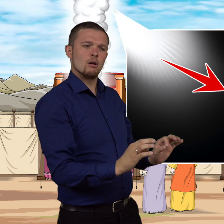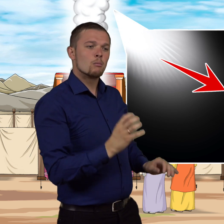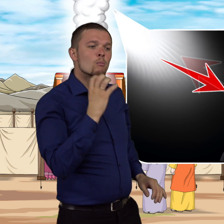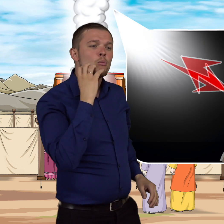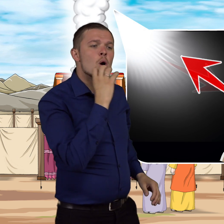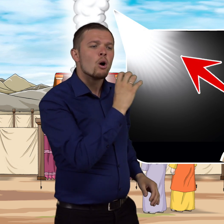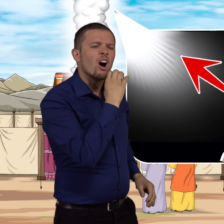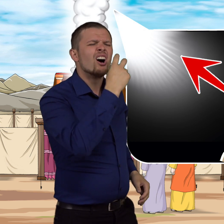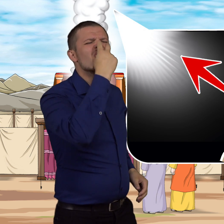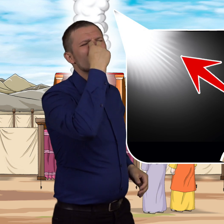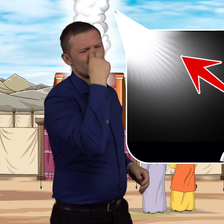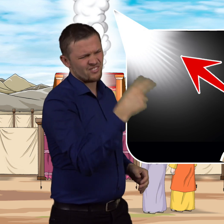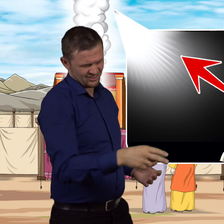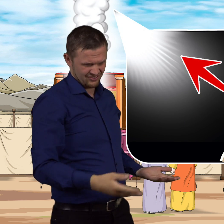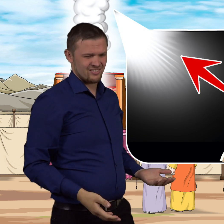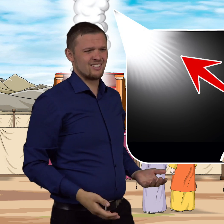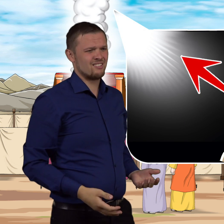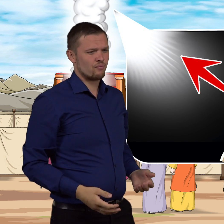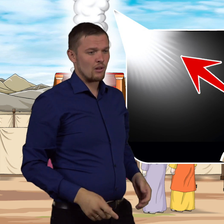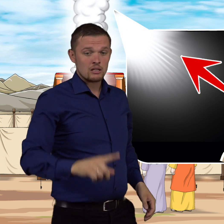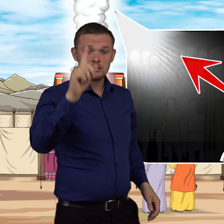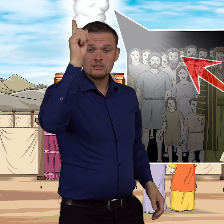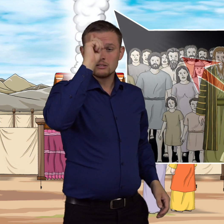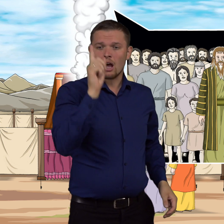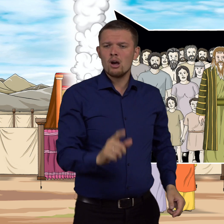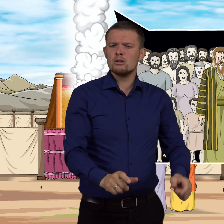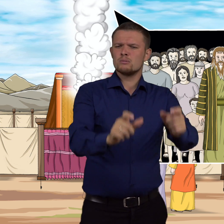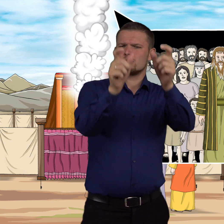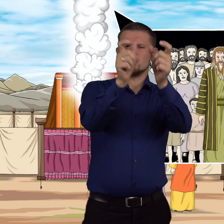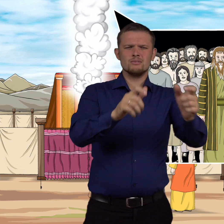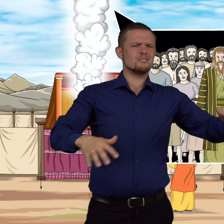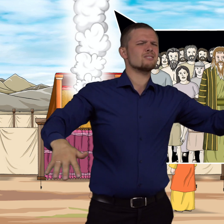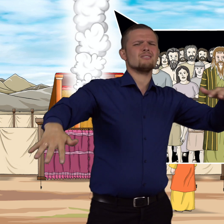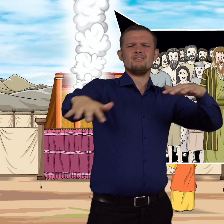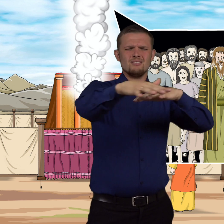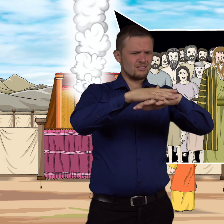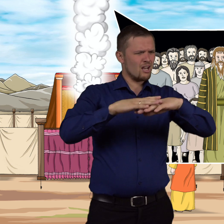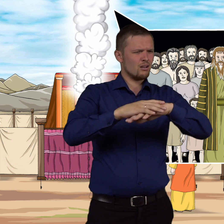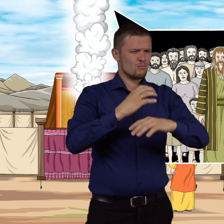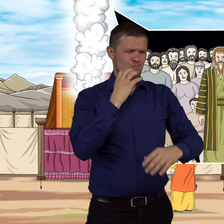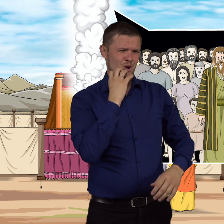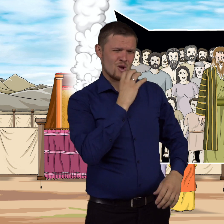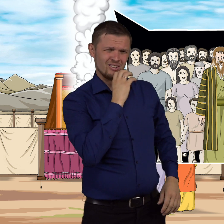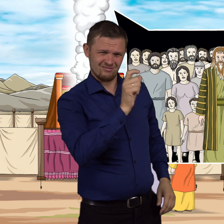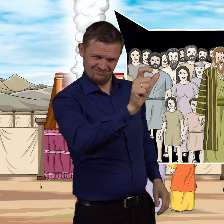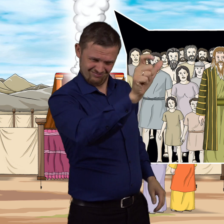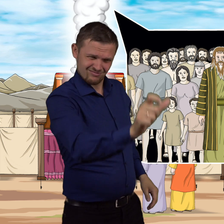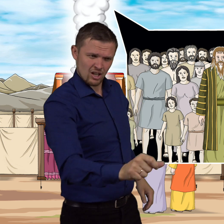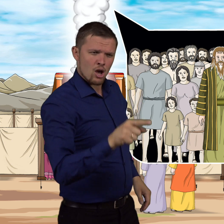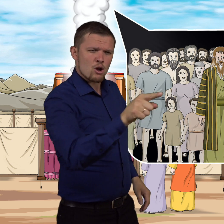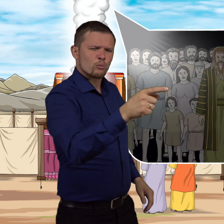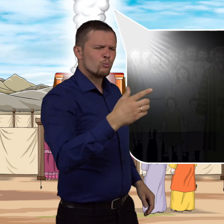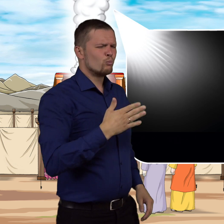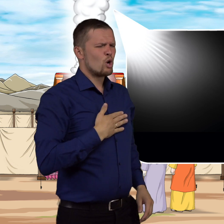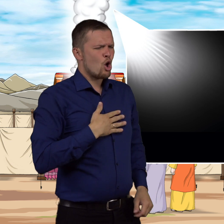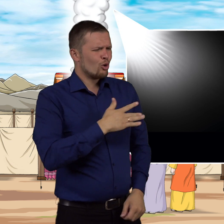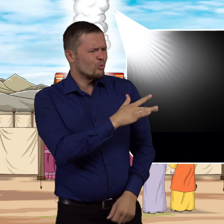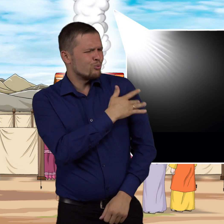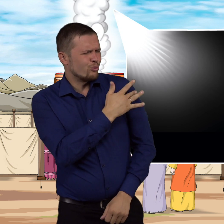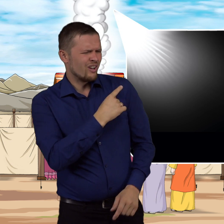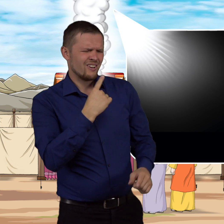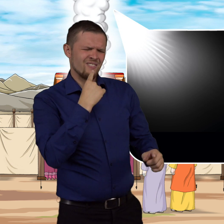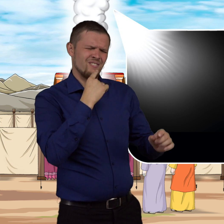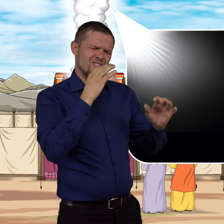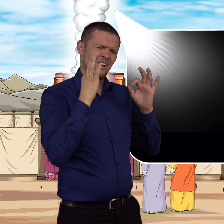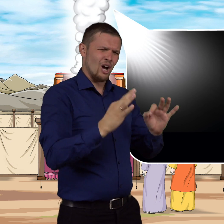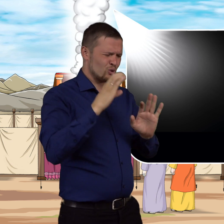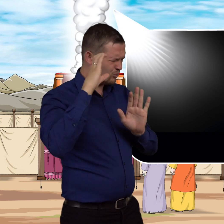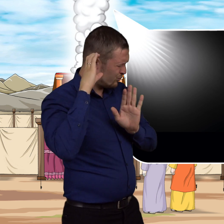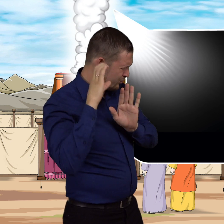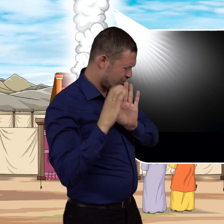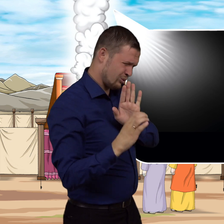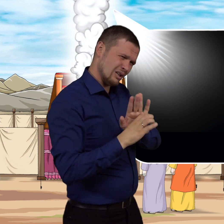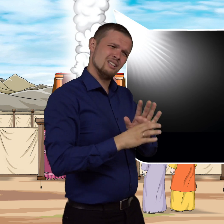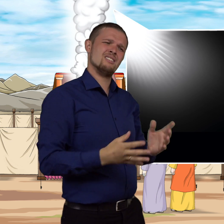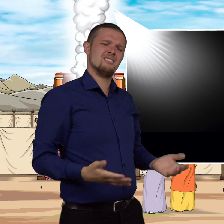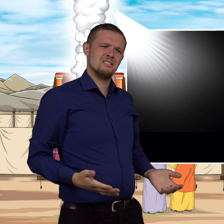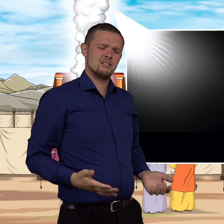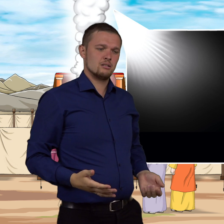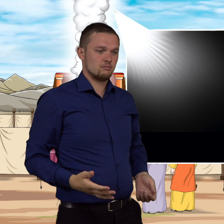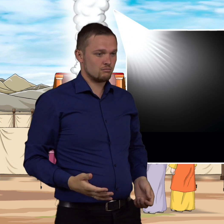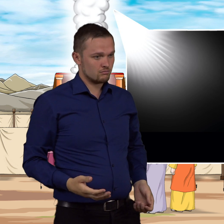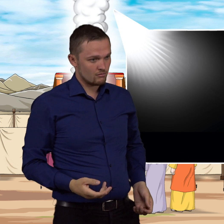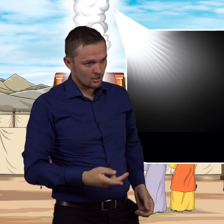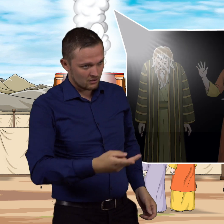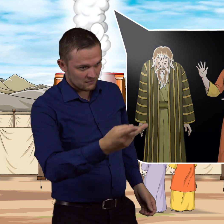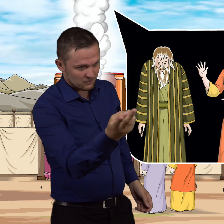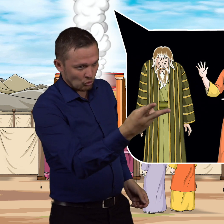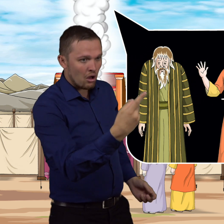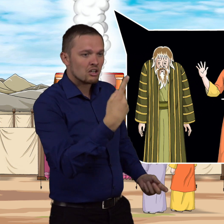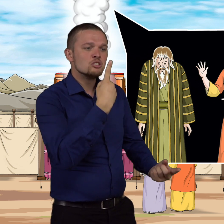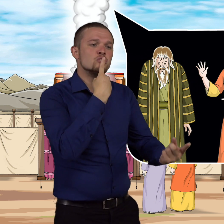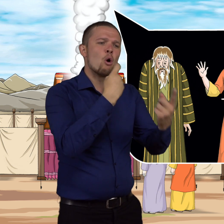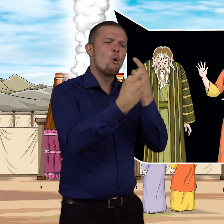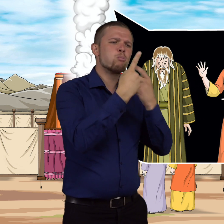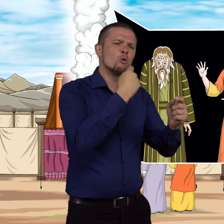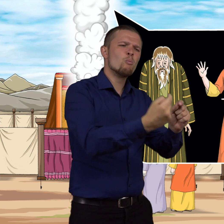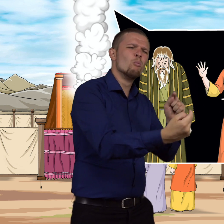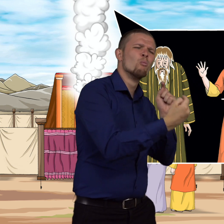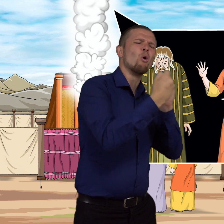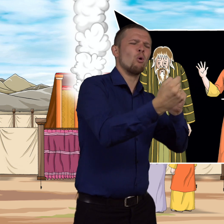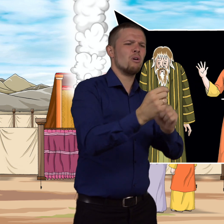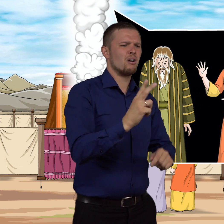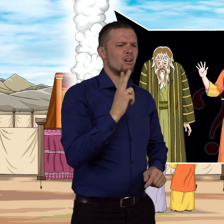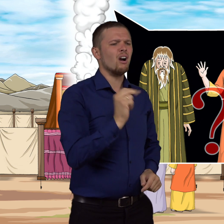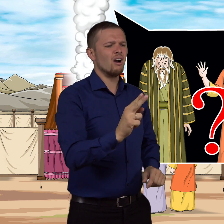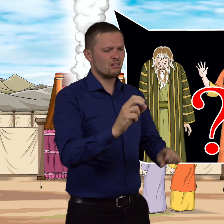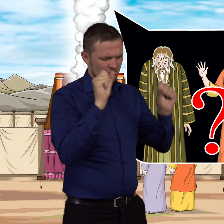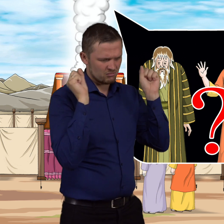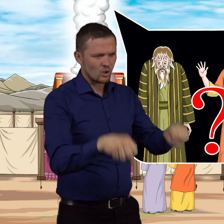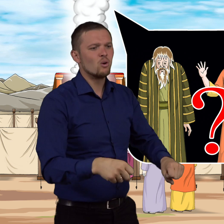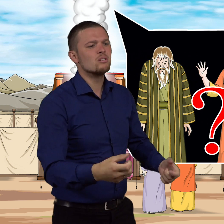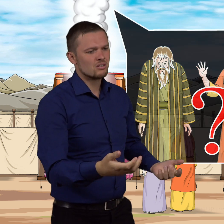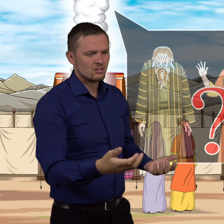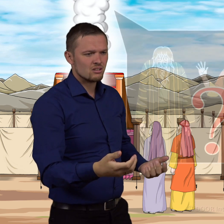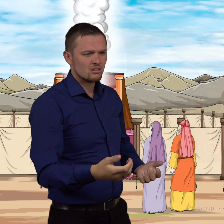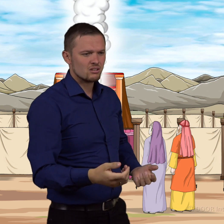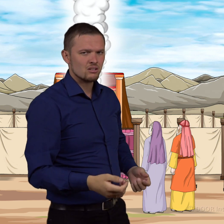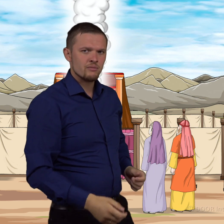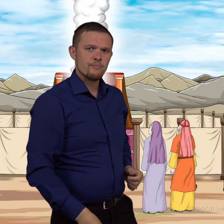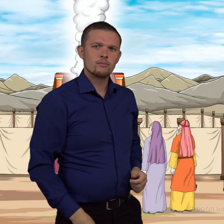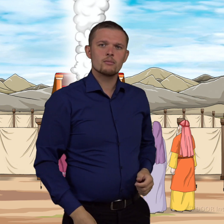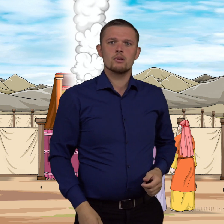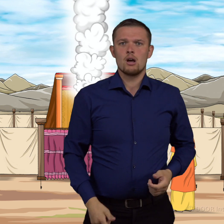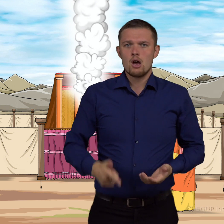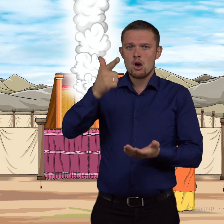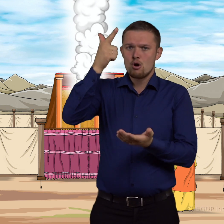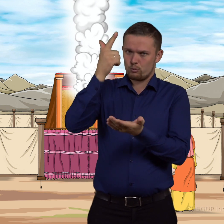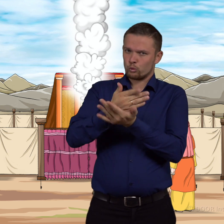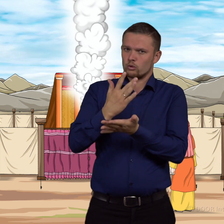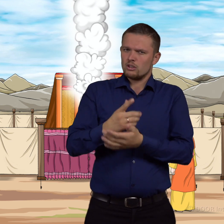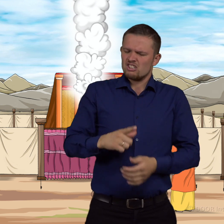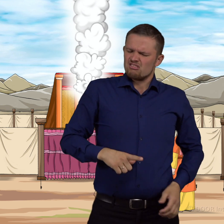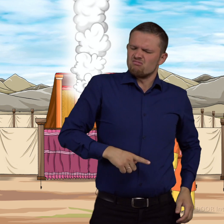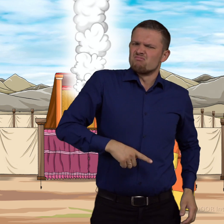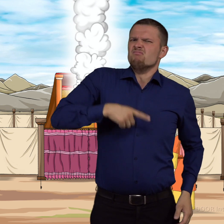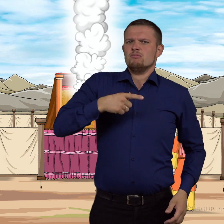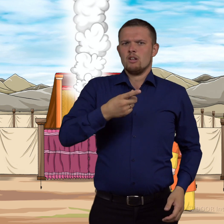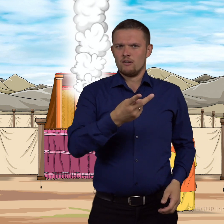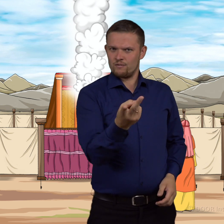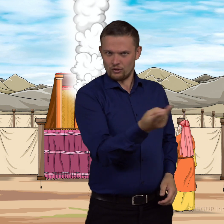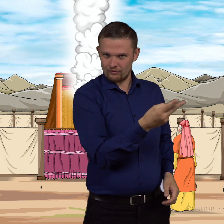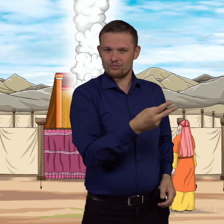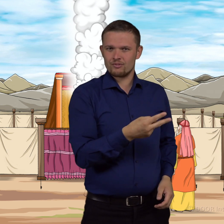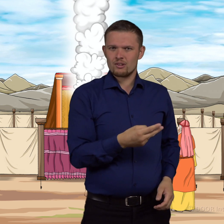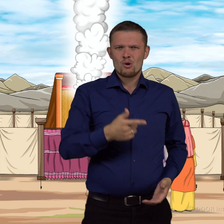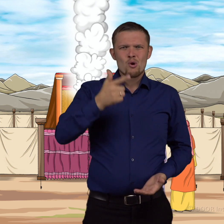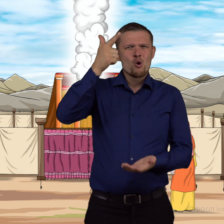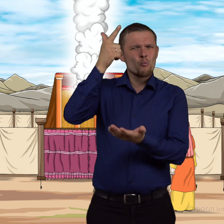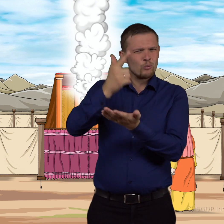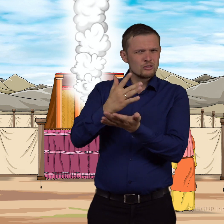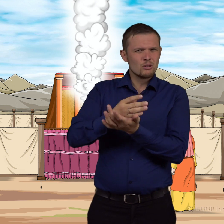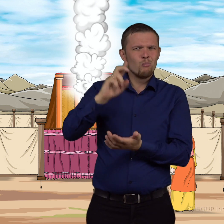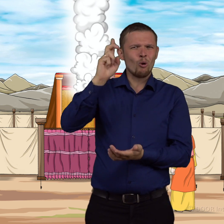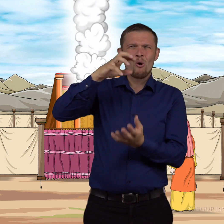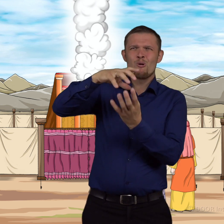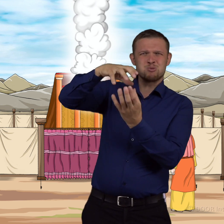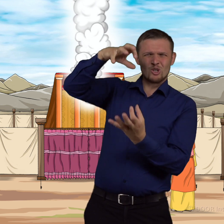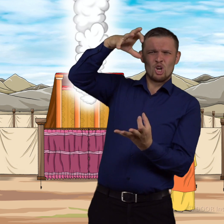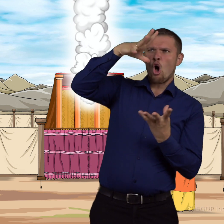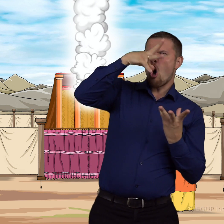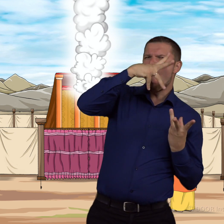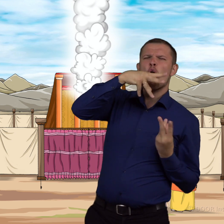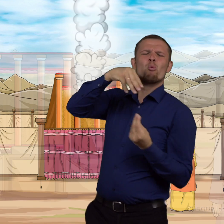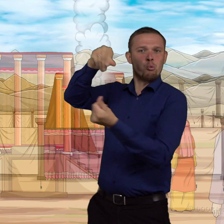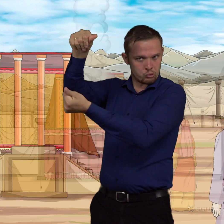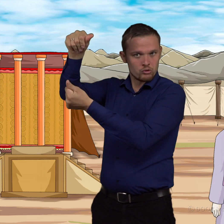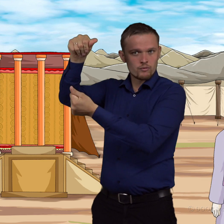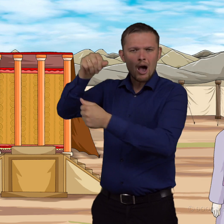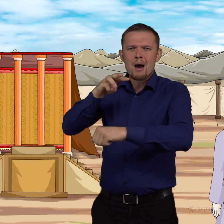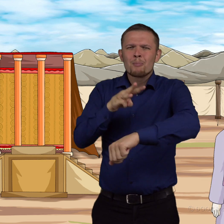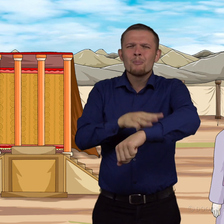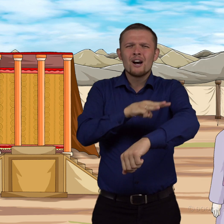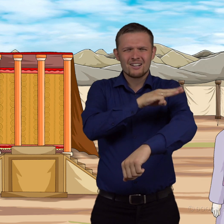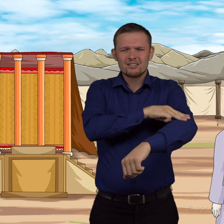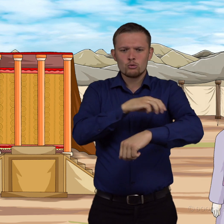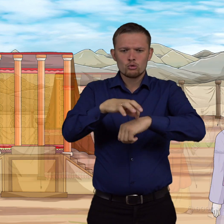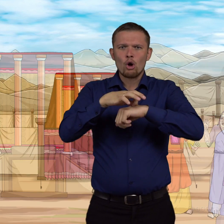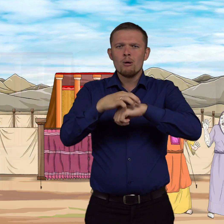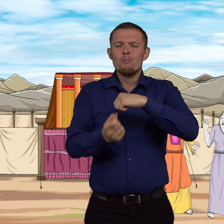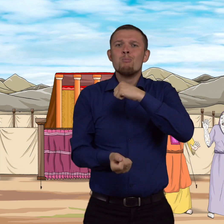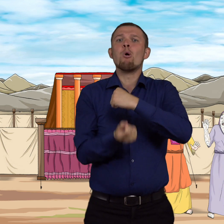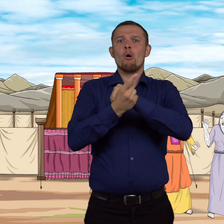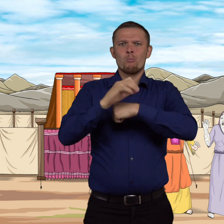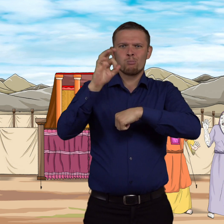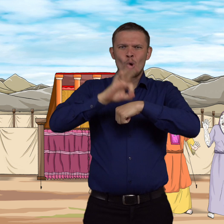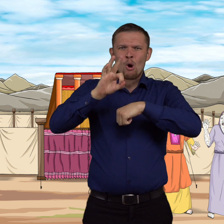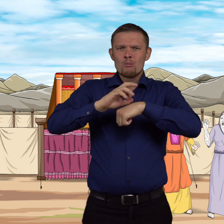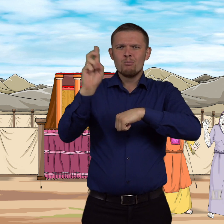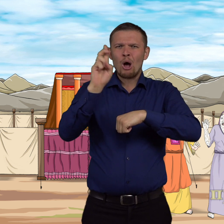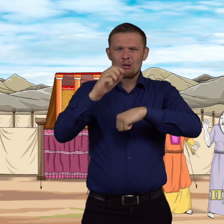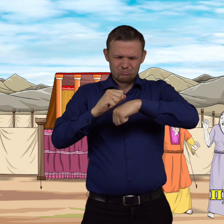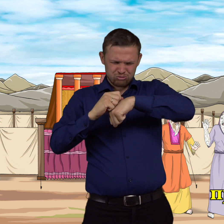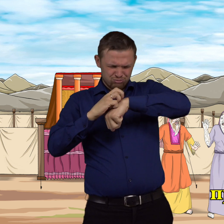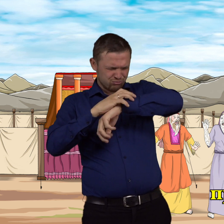he is faithful in all My house. I speak with him face to face, clearly and not in riddles; he sees the form of the LORD. Why then were you unafraid to speak against My servant Moses?” So the anger of the LORD burned against them, and He departed.